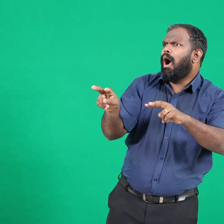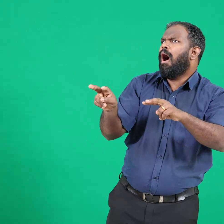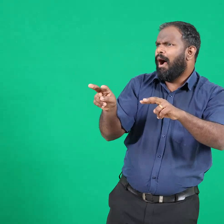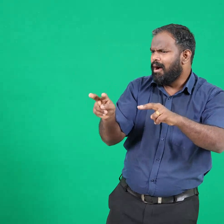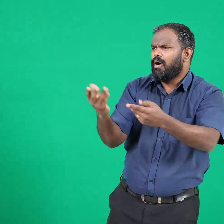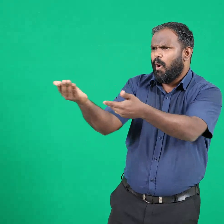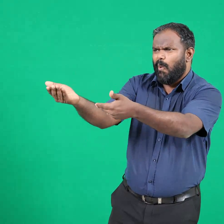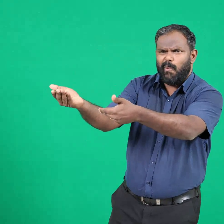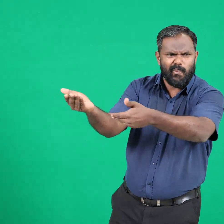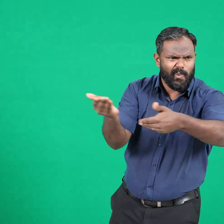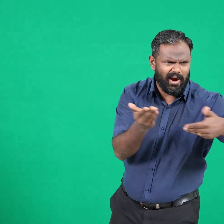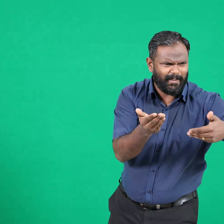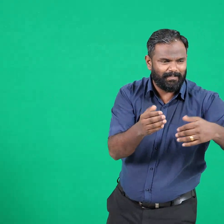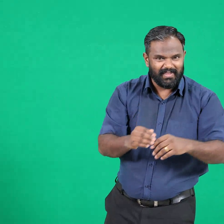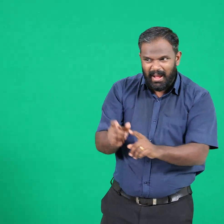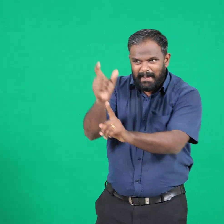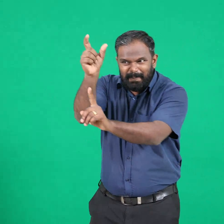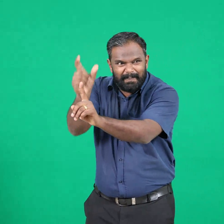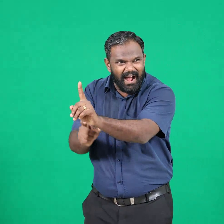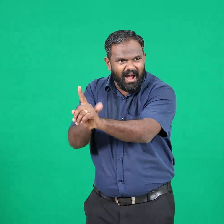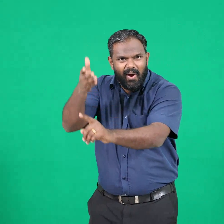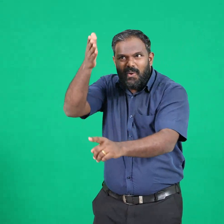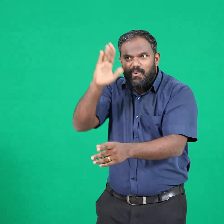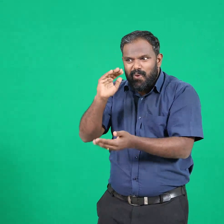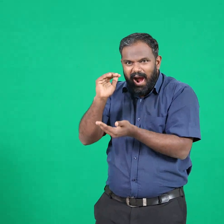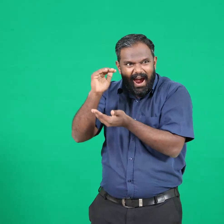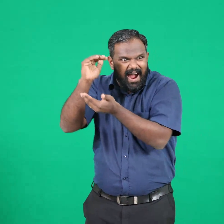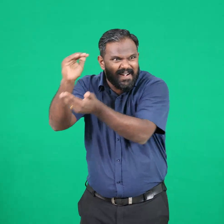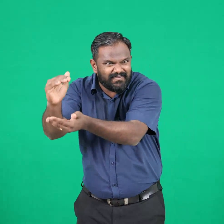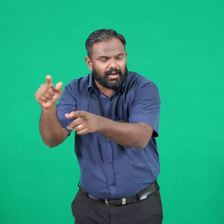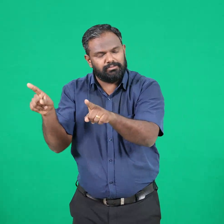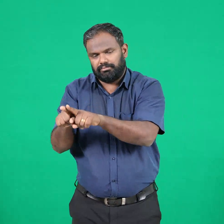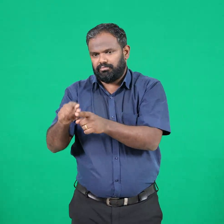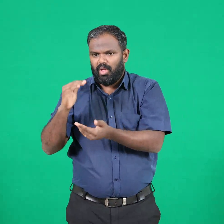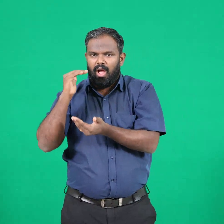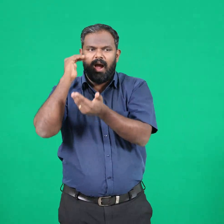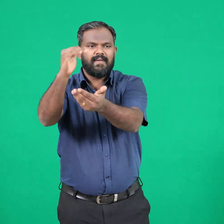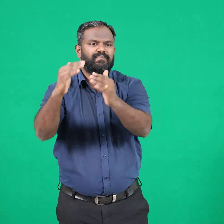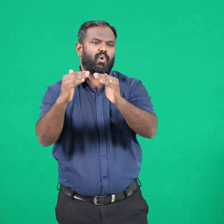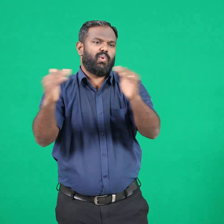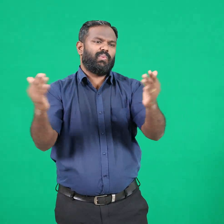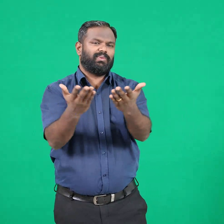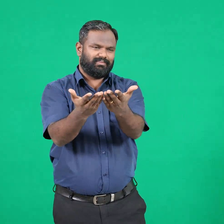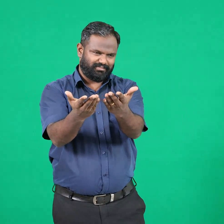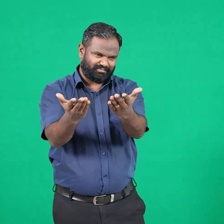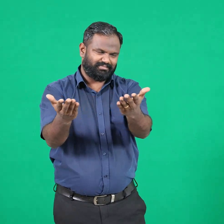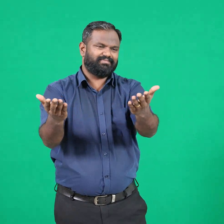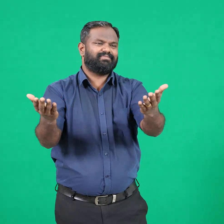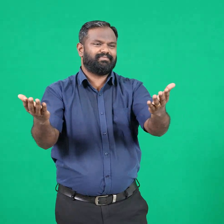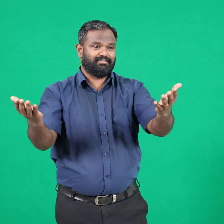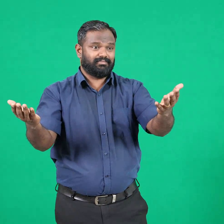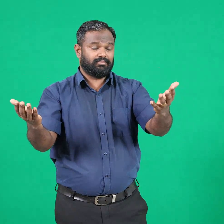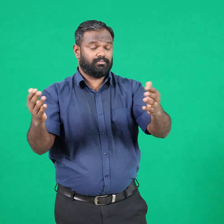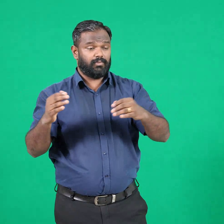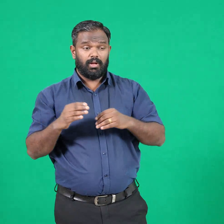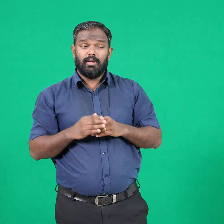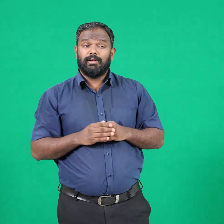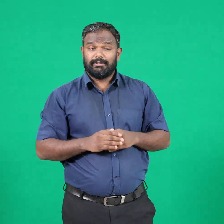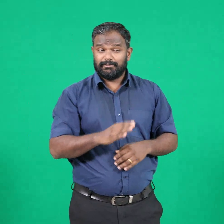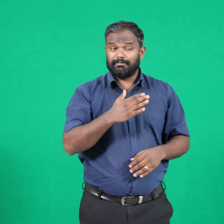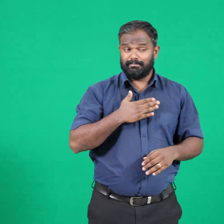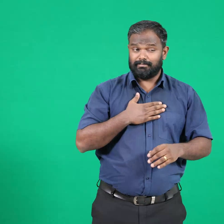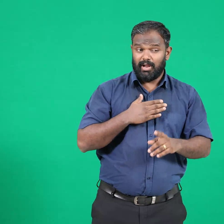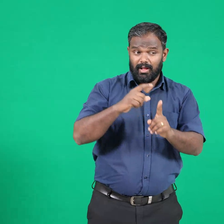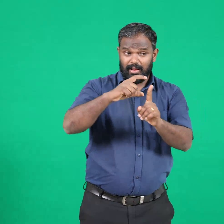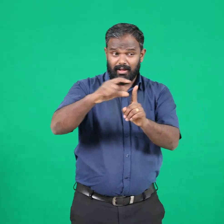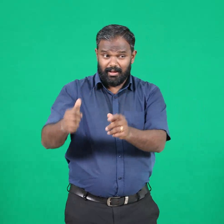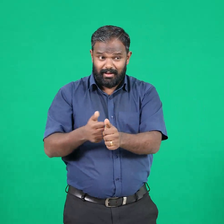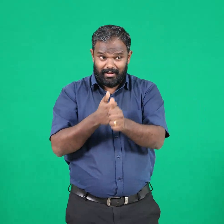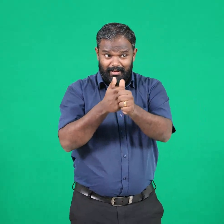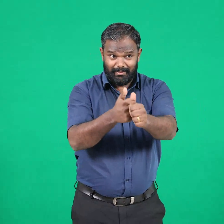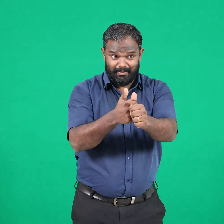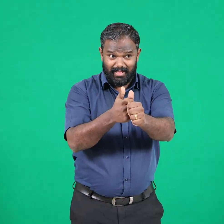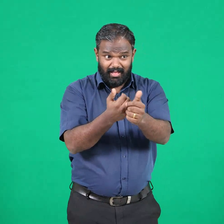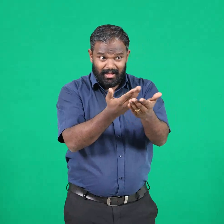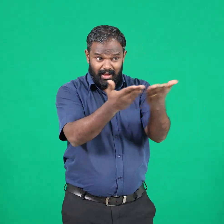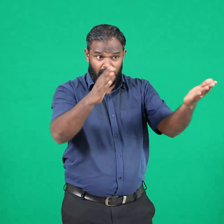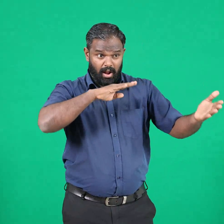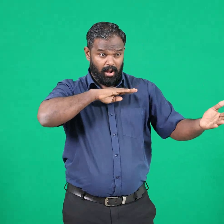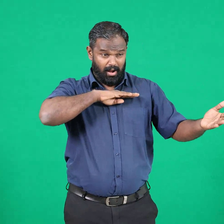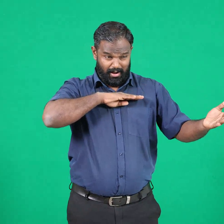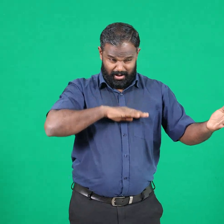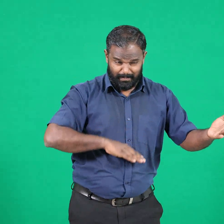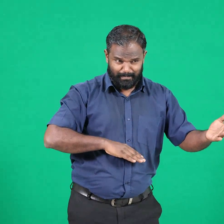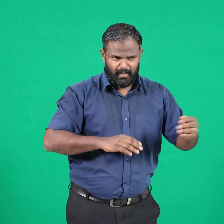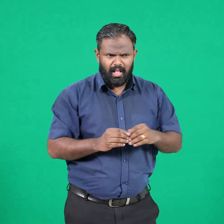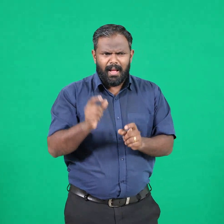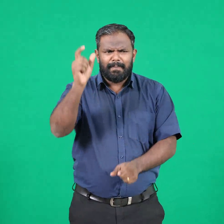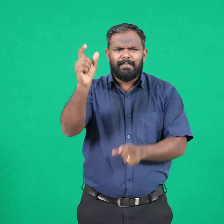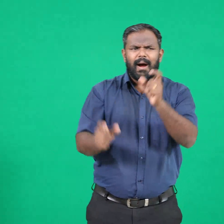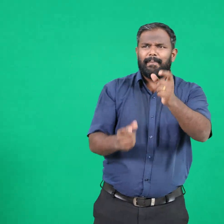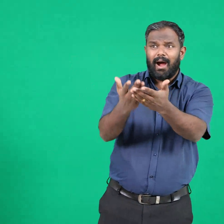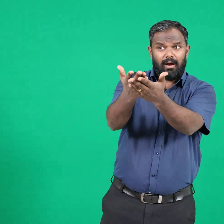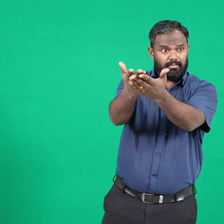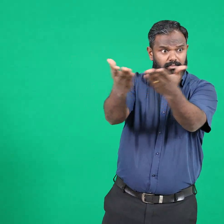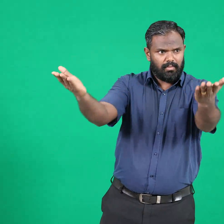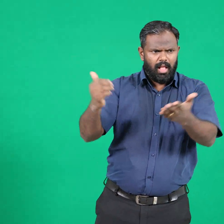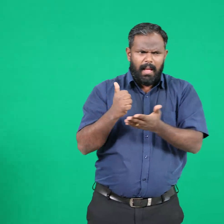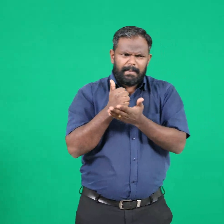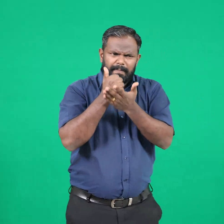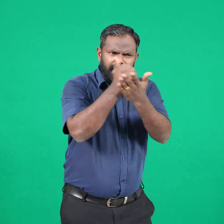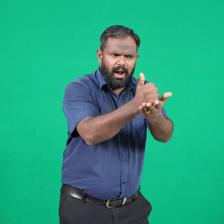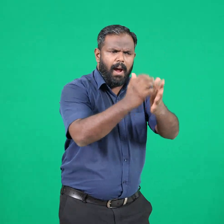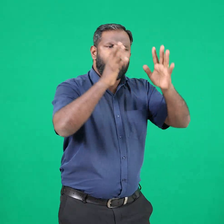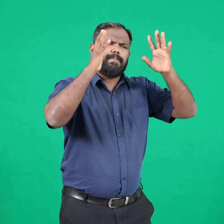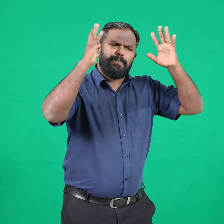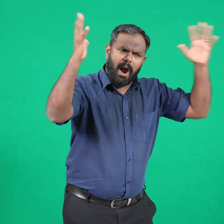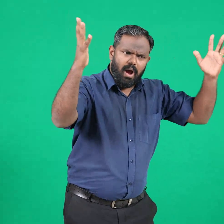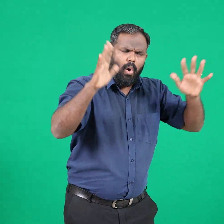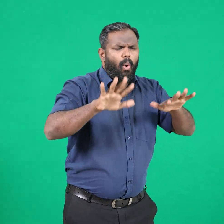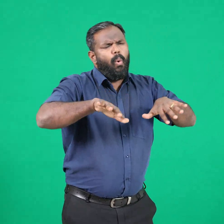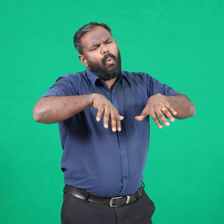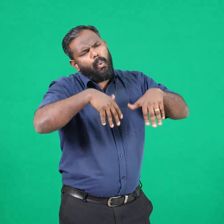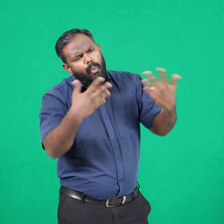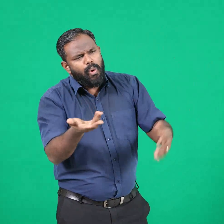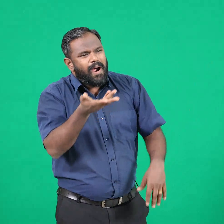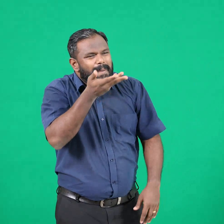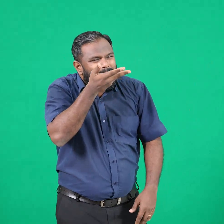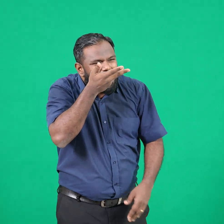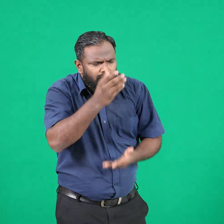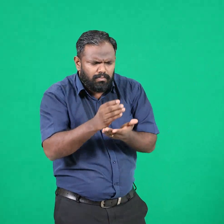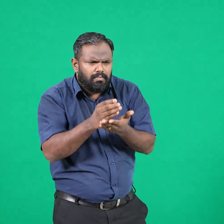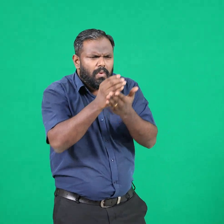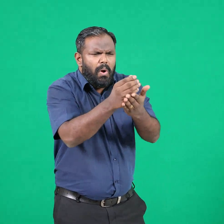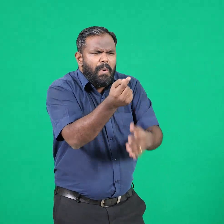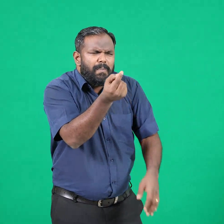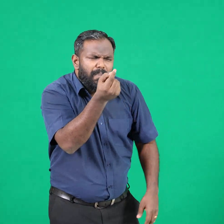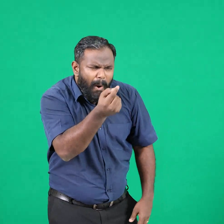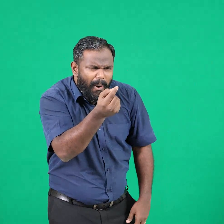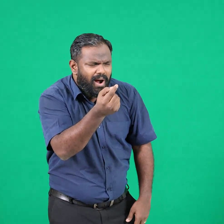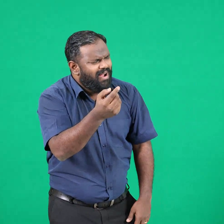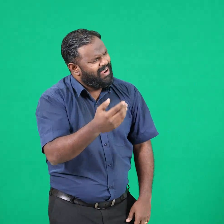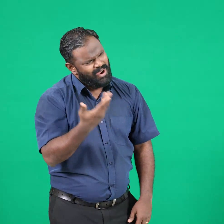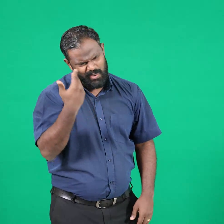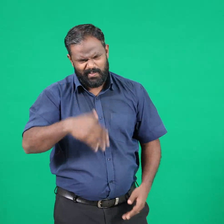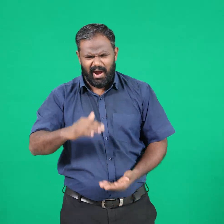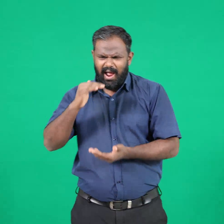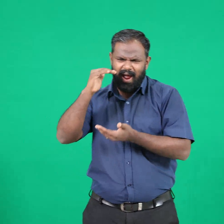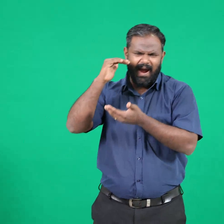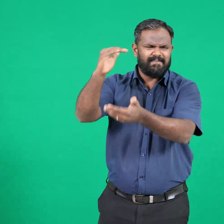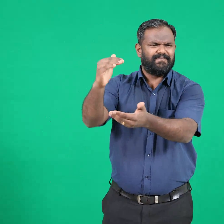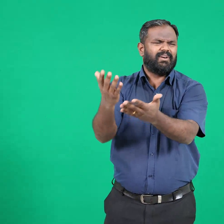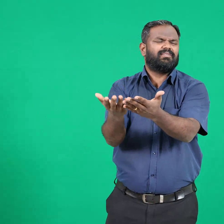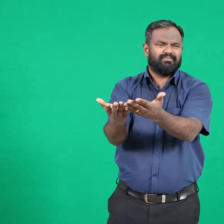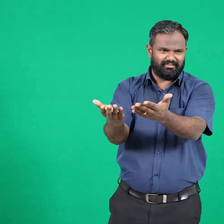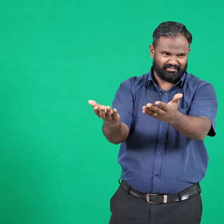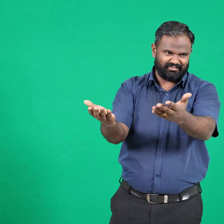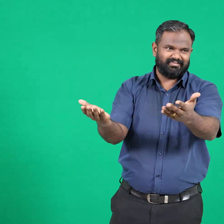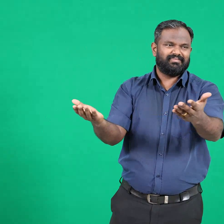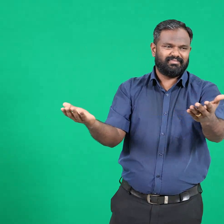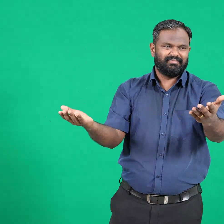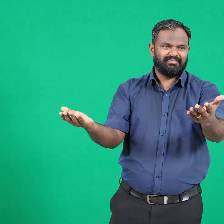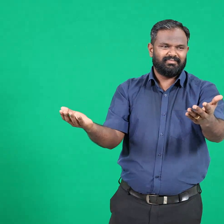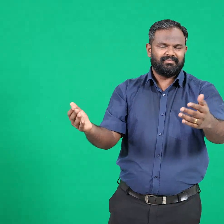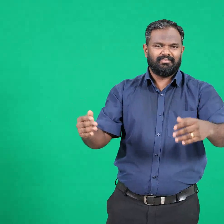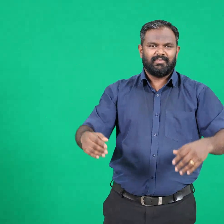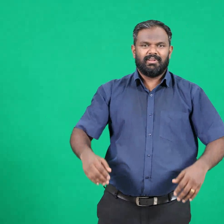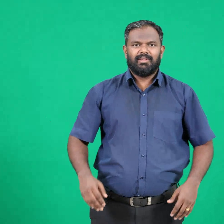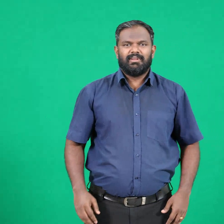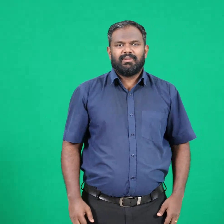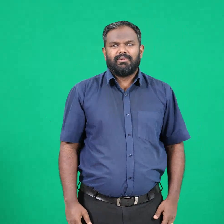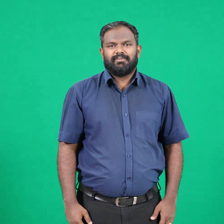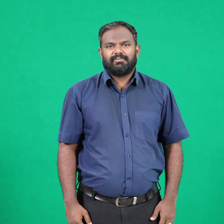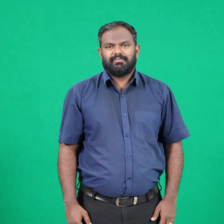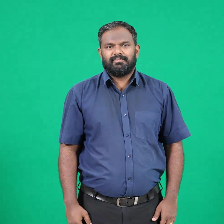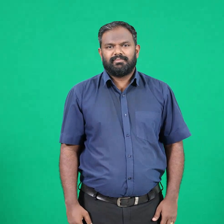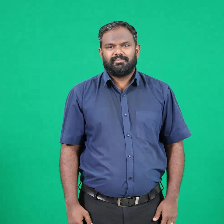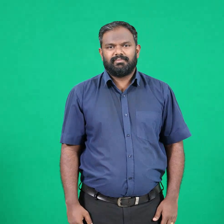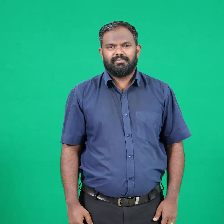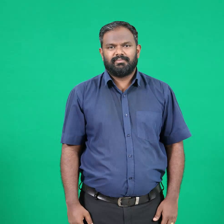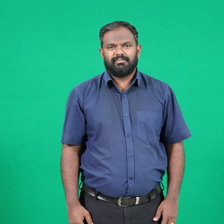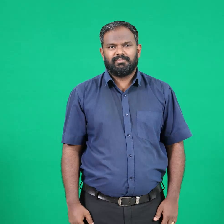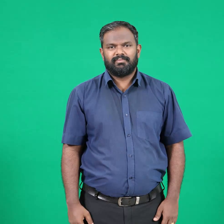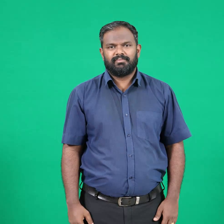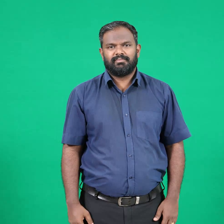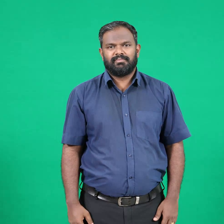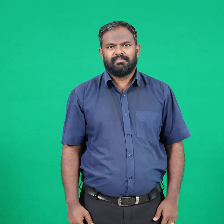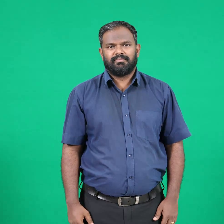And if anyone gives even a cup of cold water to one of these little ones because he is My disciple, truly I tell you, he will never lose his reward."